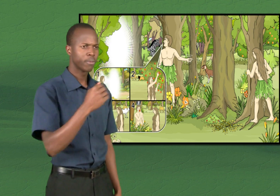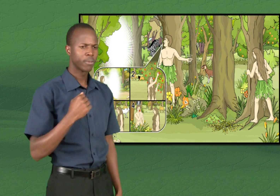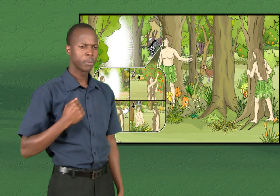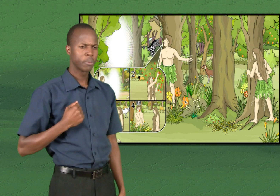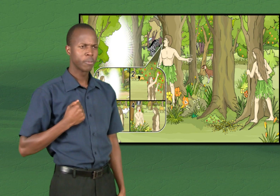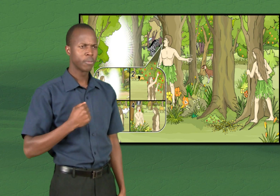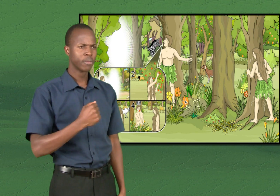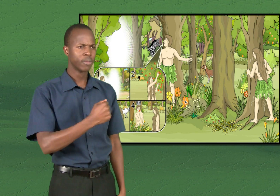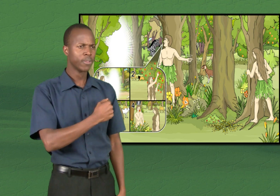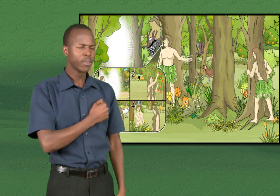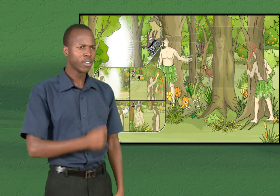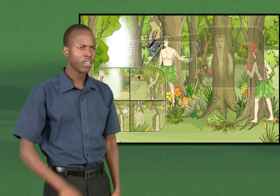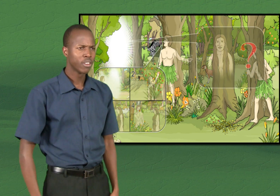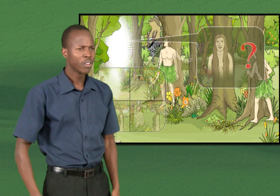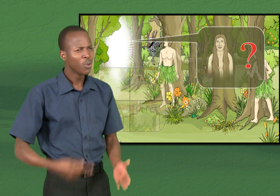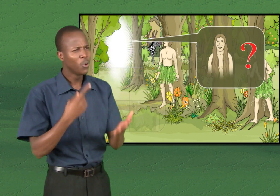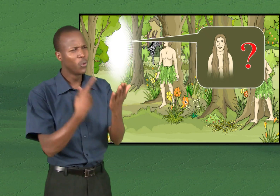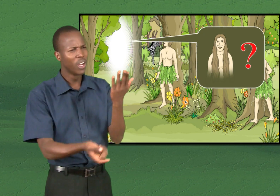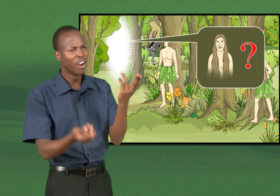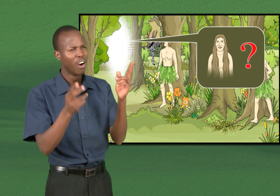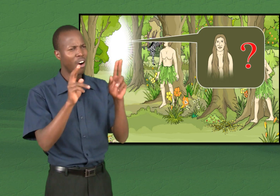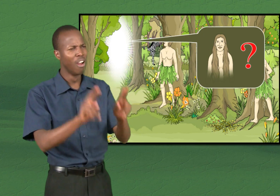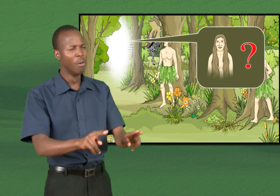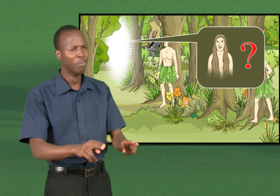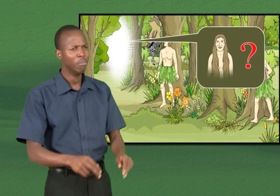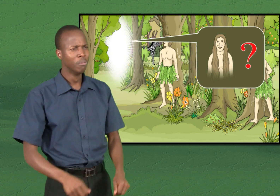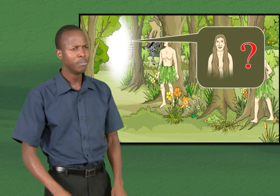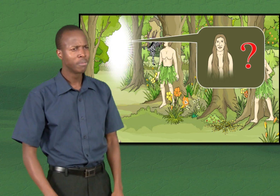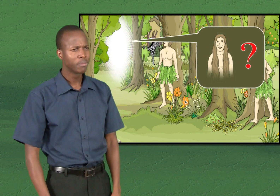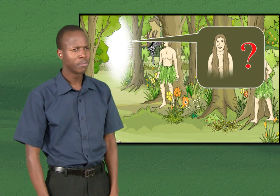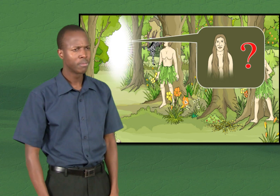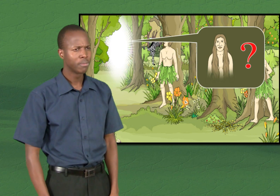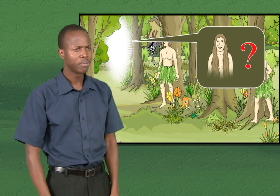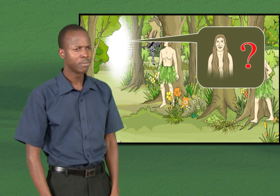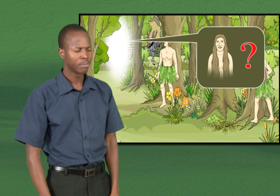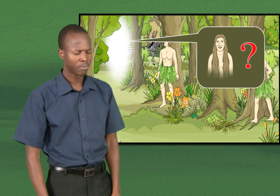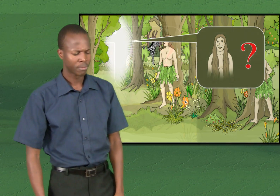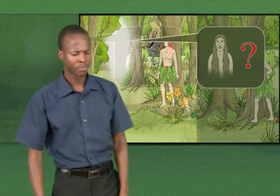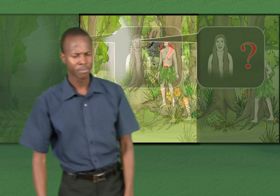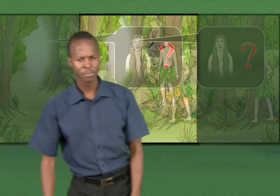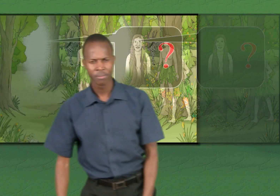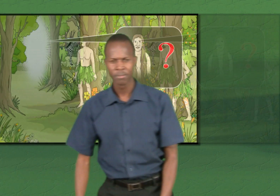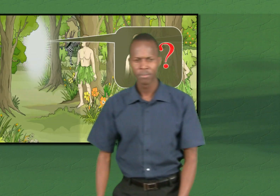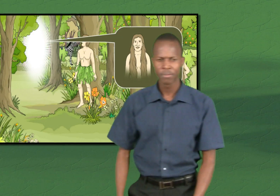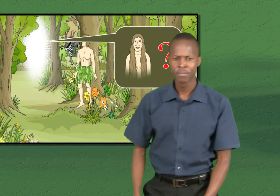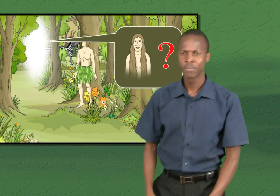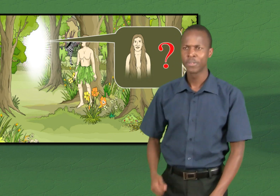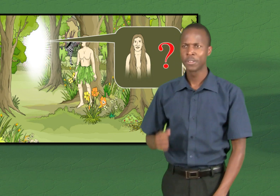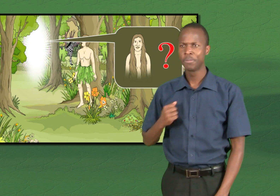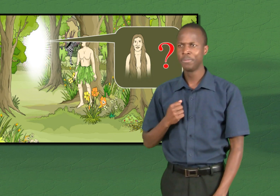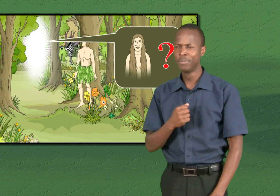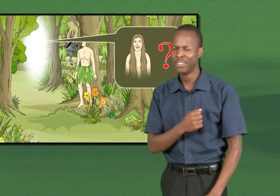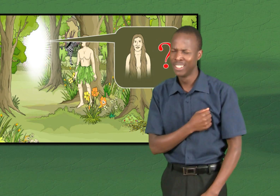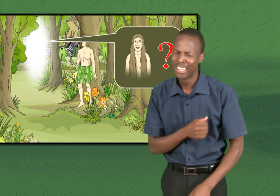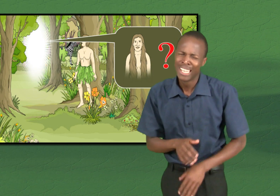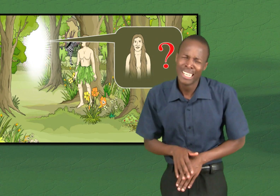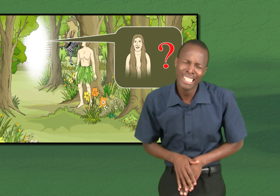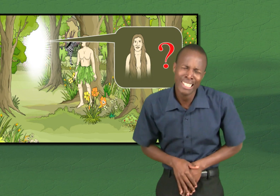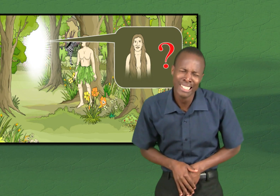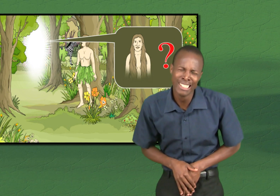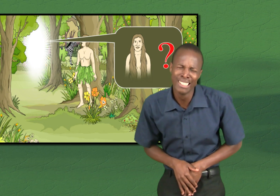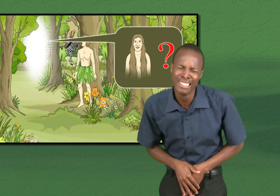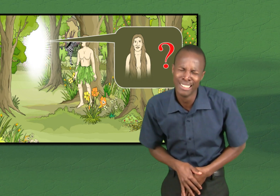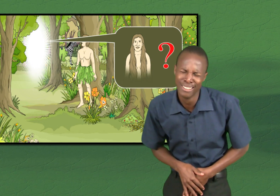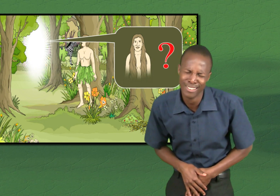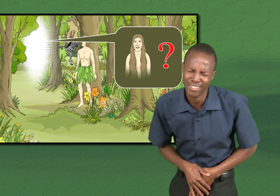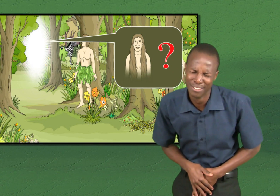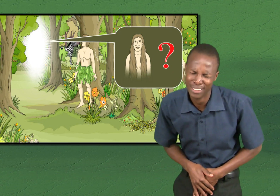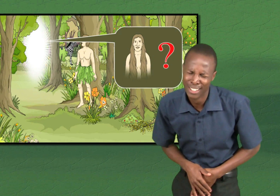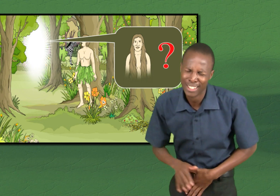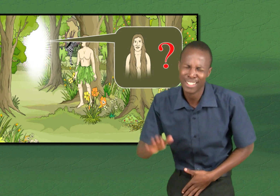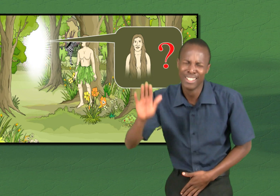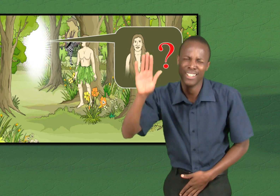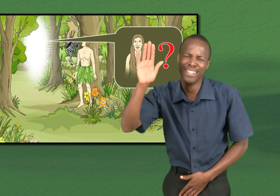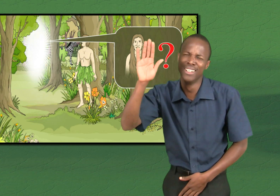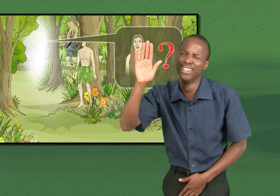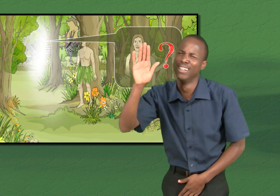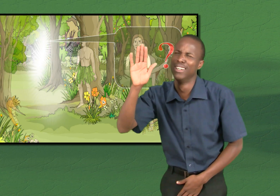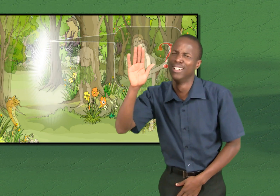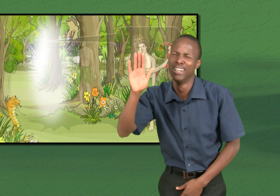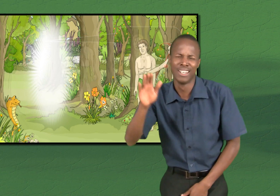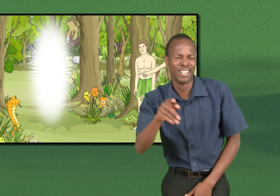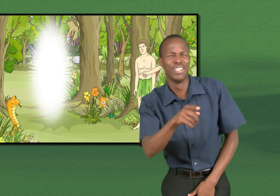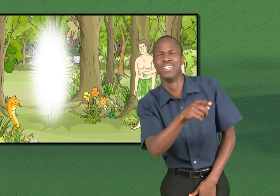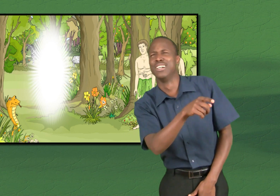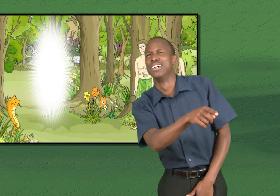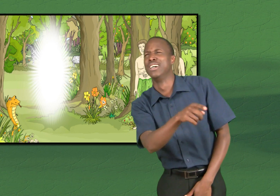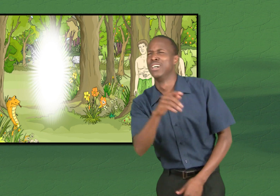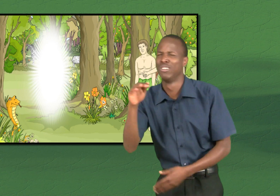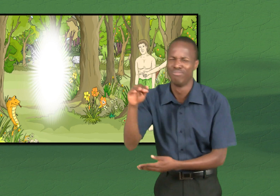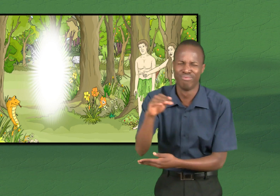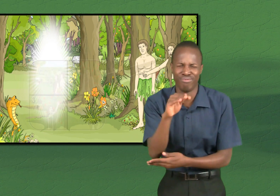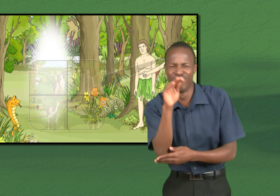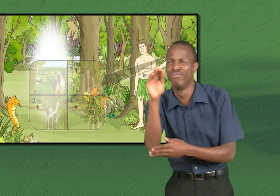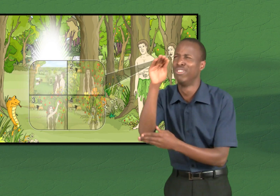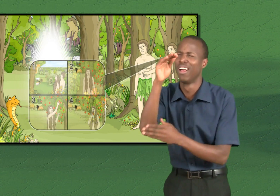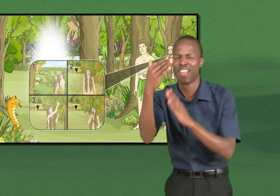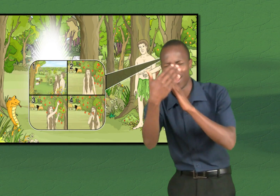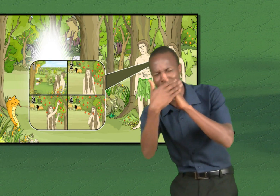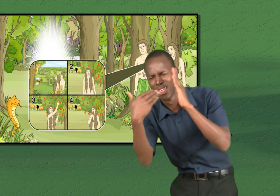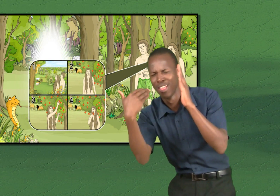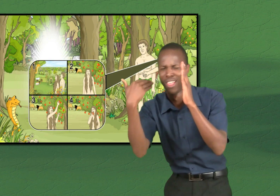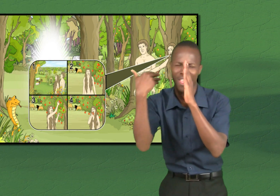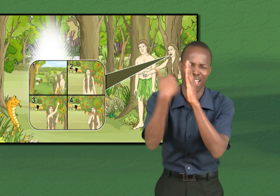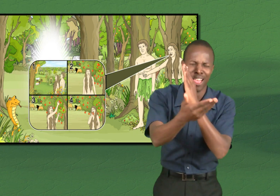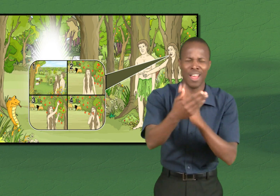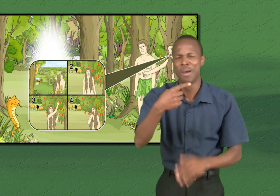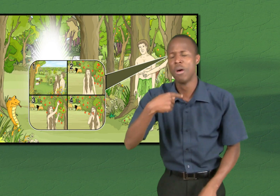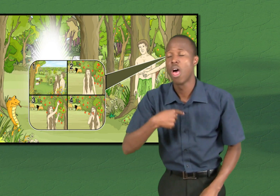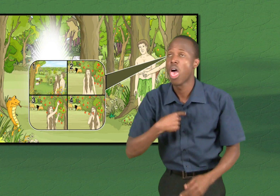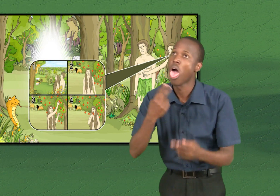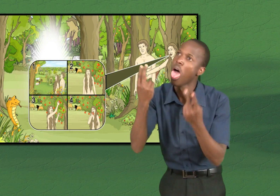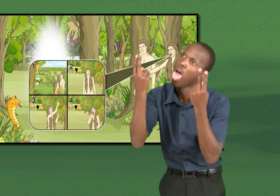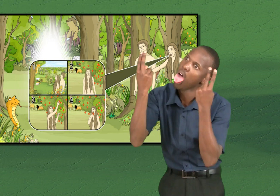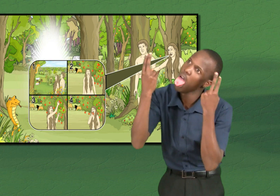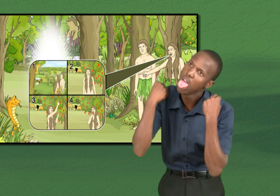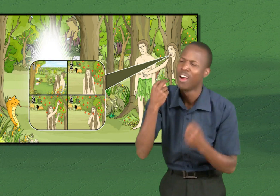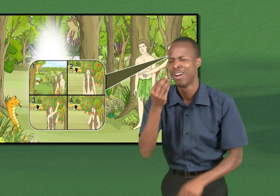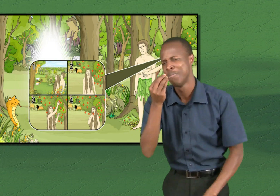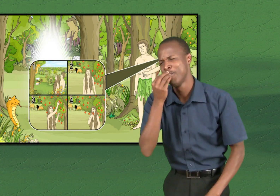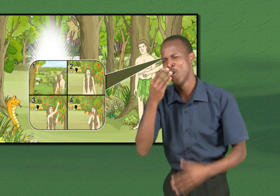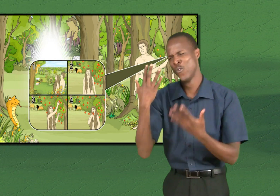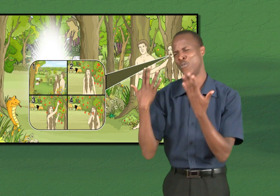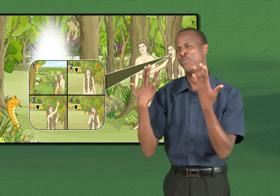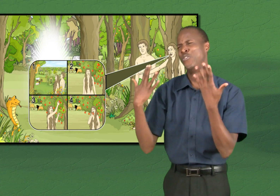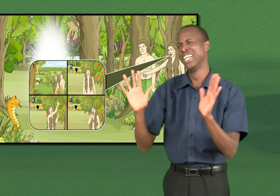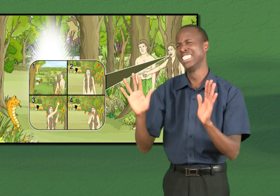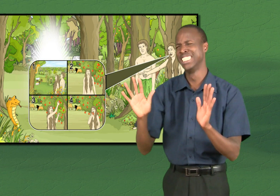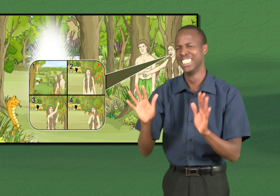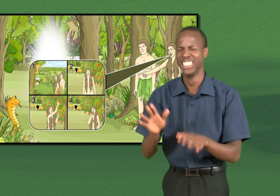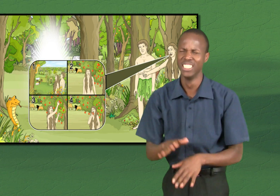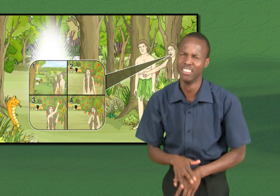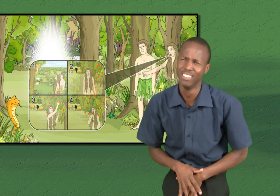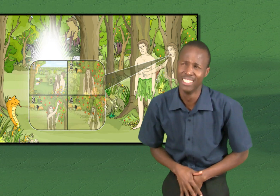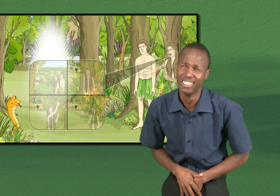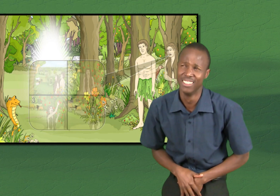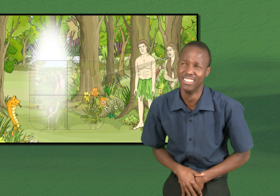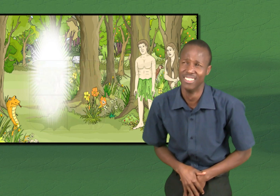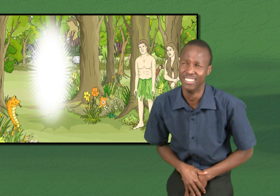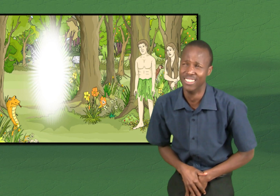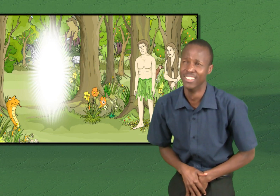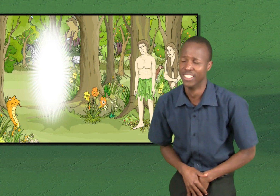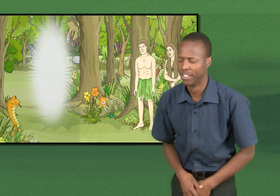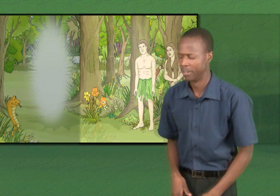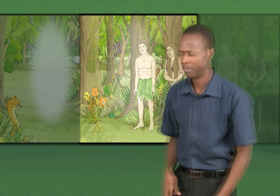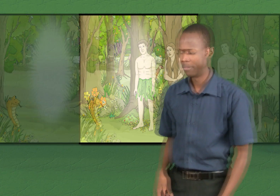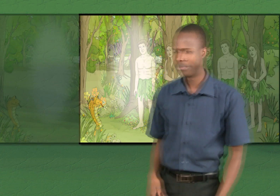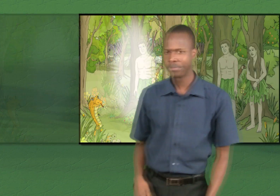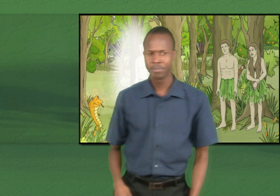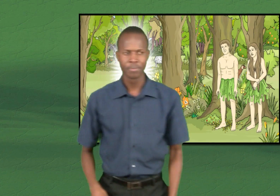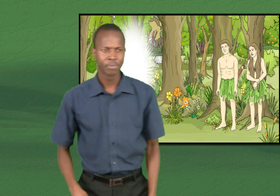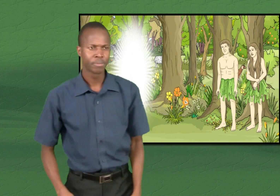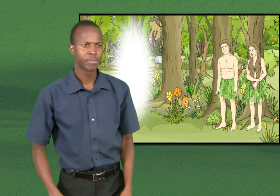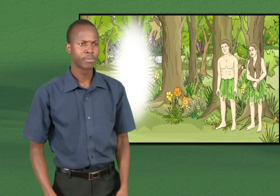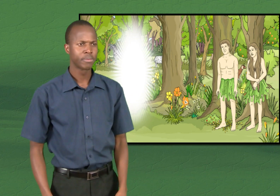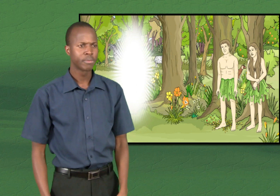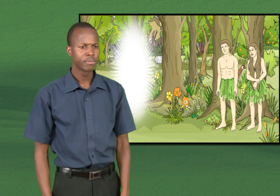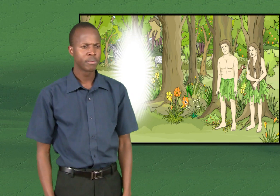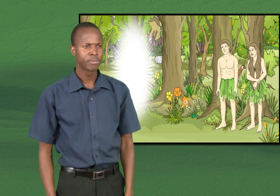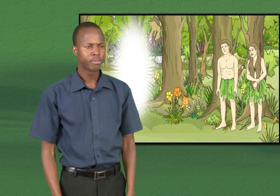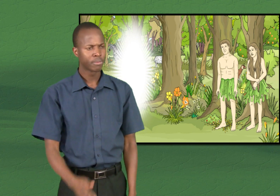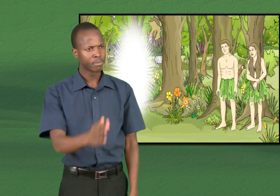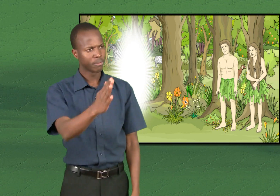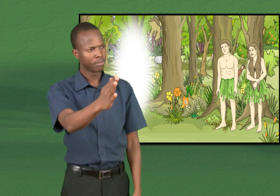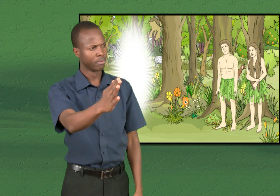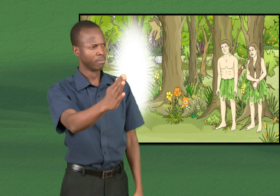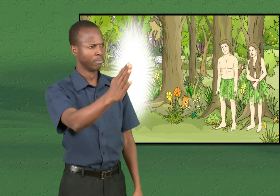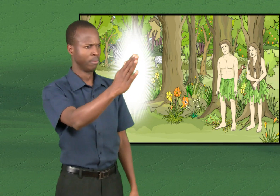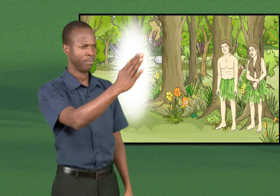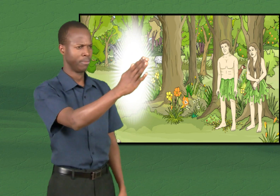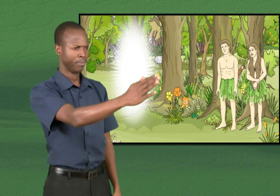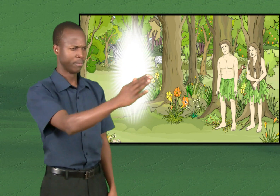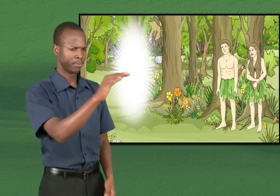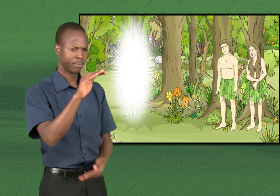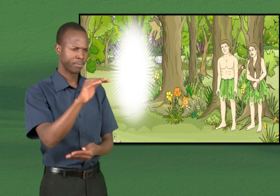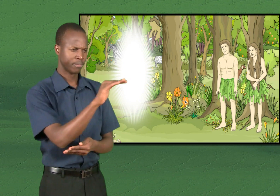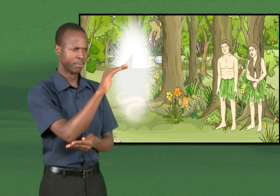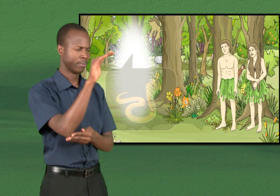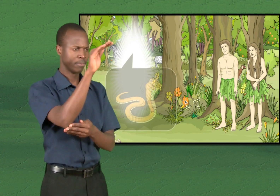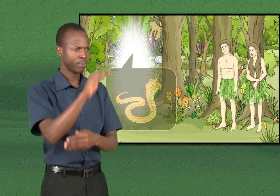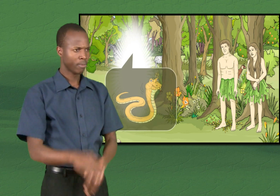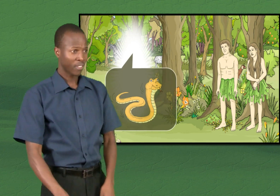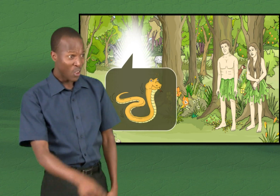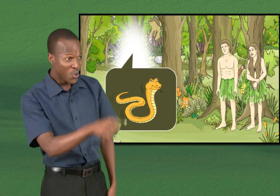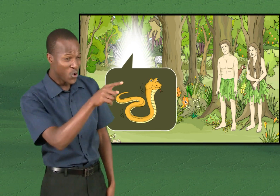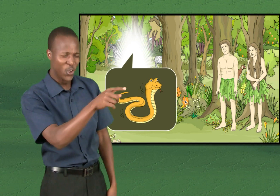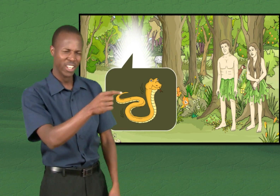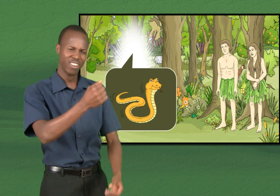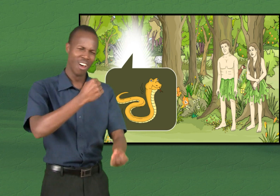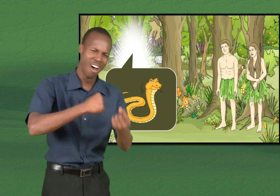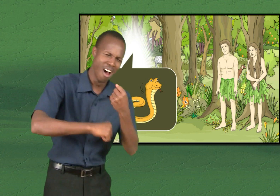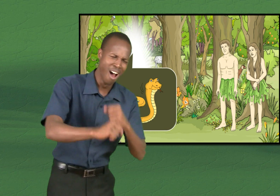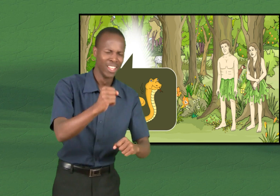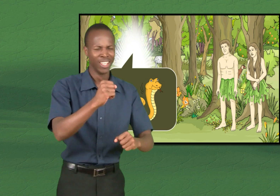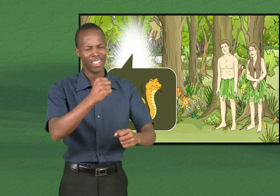Then the LORD God said to the woman, “What is this you have done?” “The serpent deceived me,” she replied, “and I ate.”